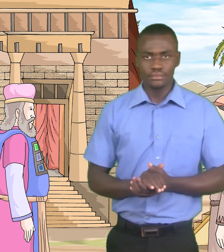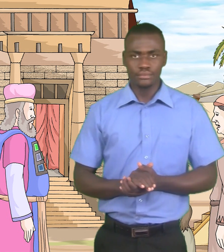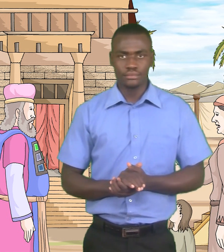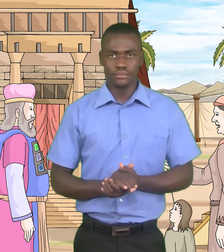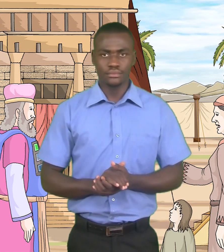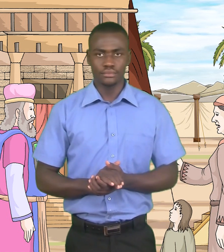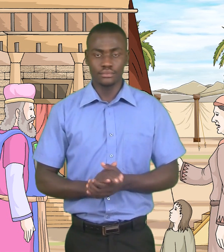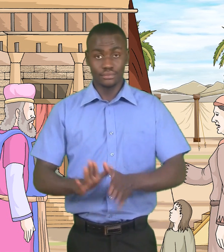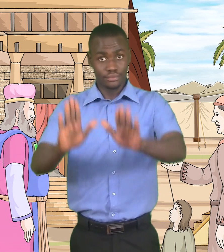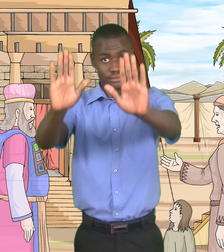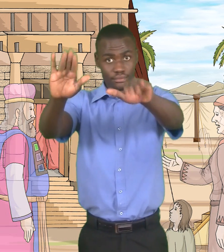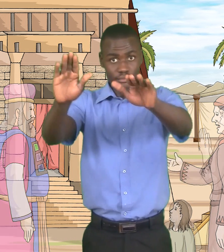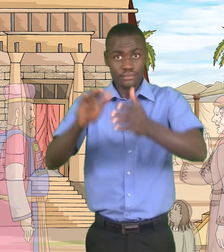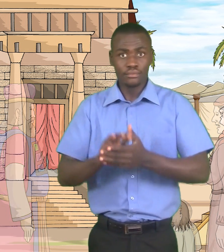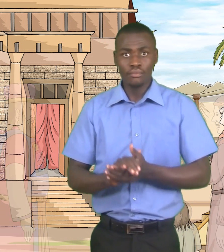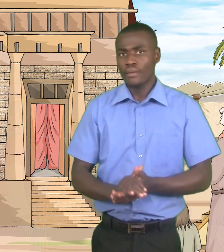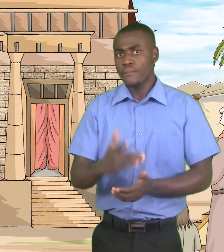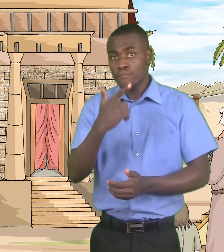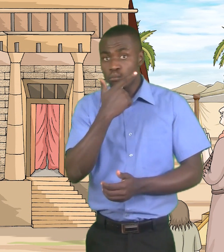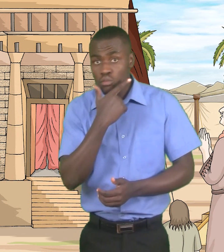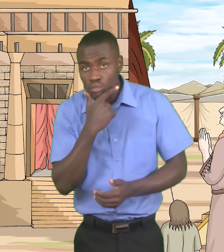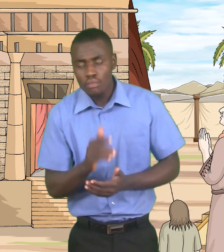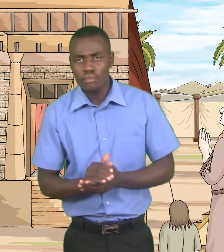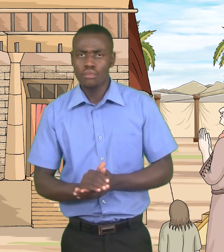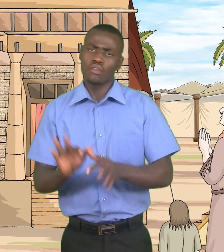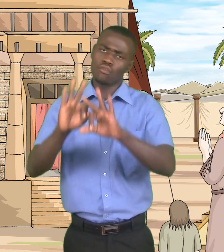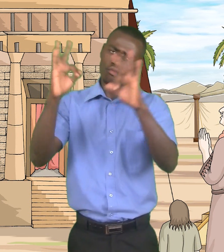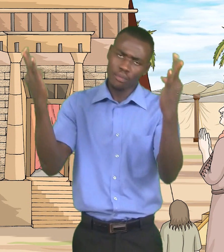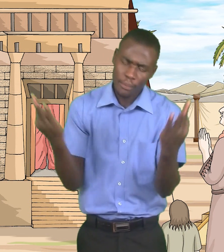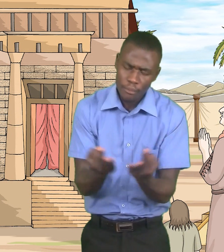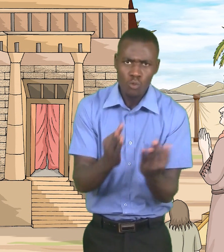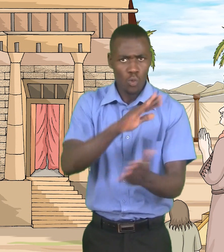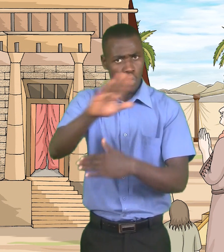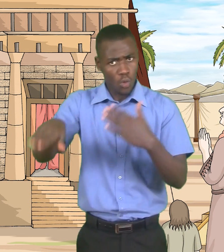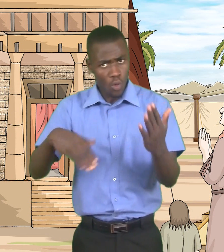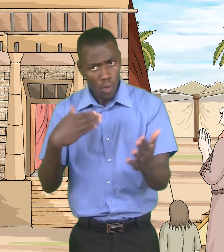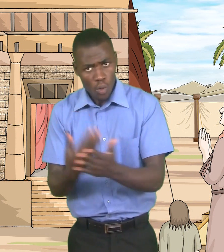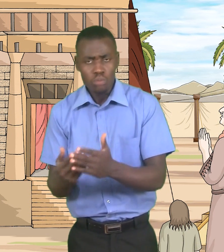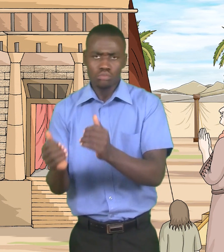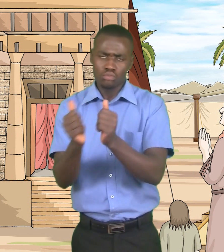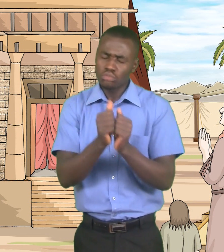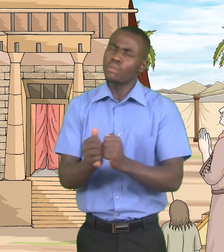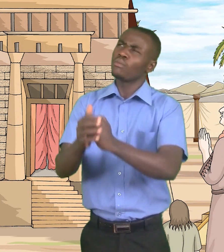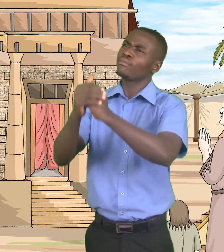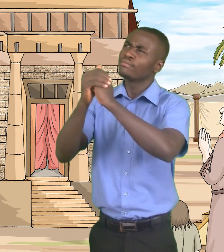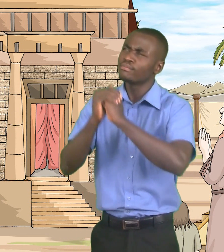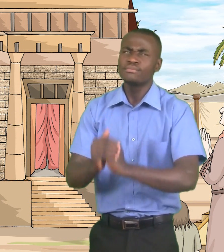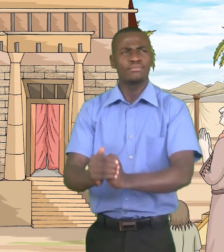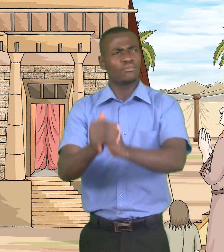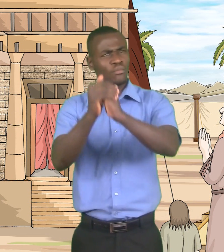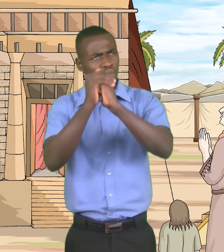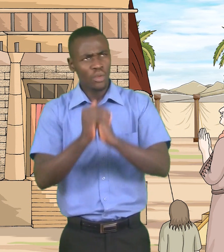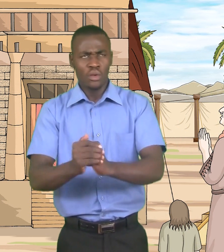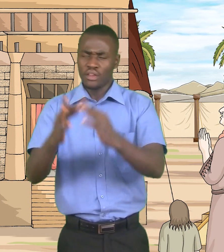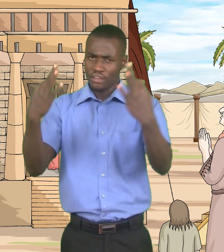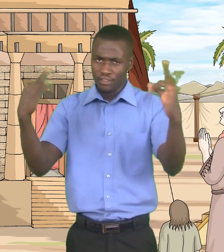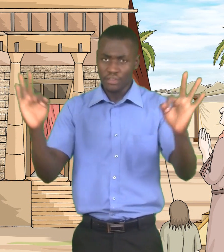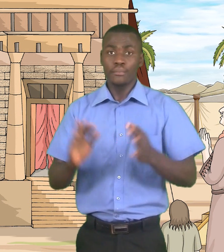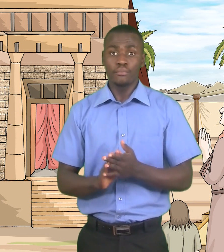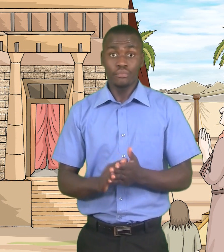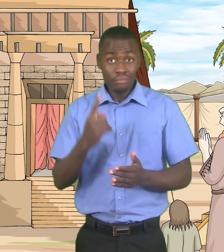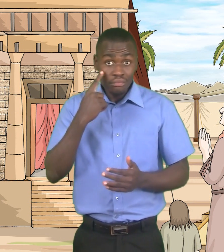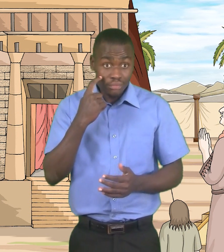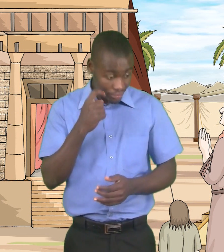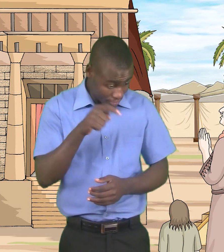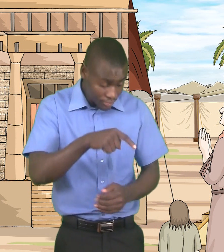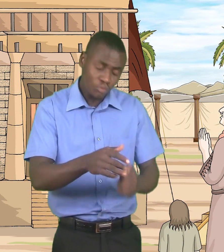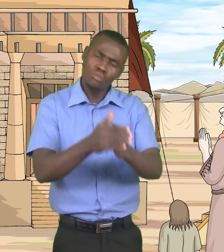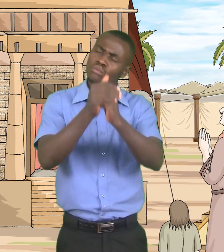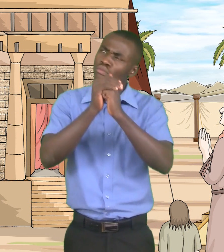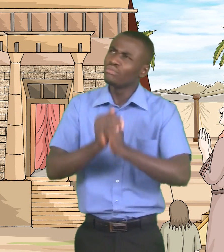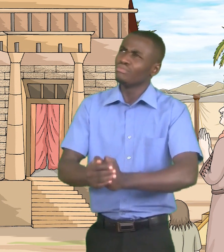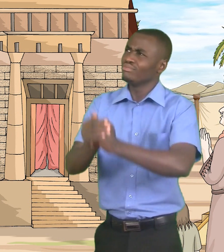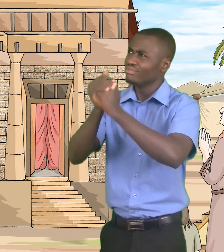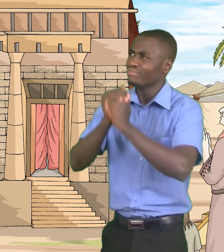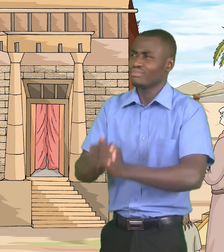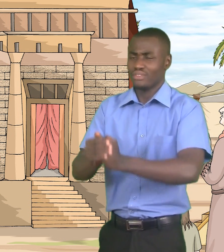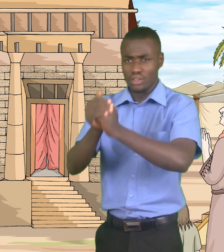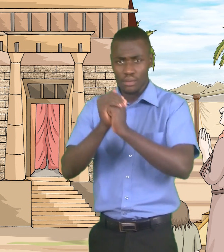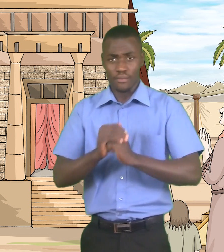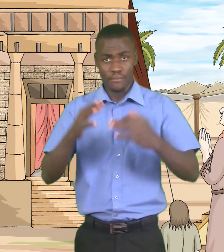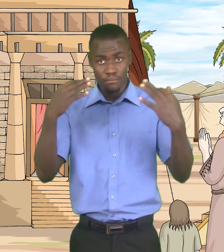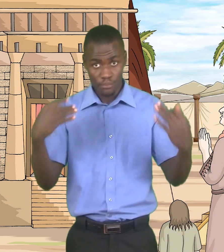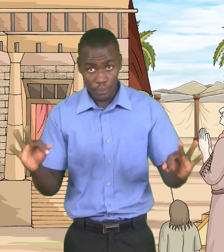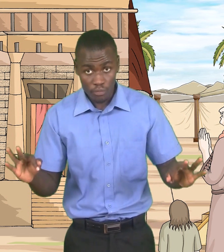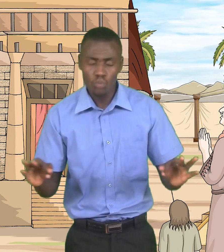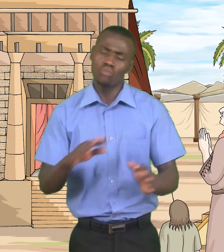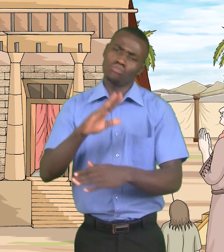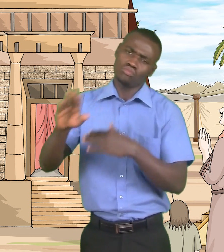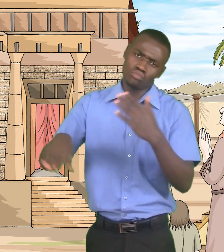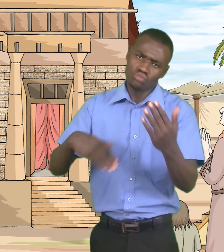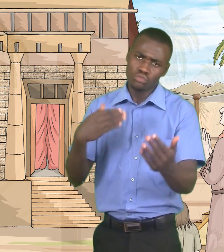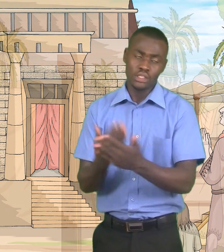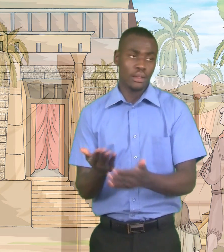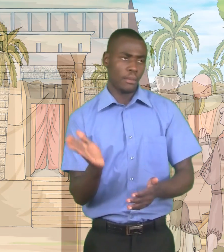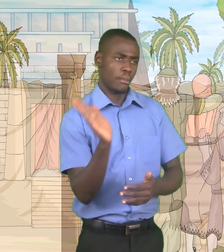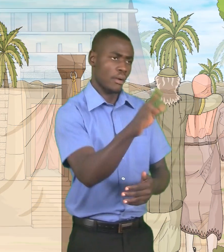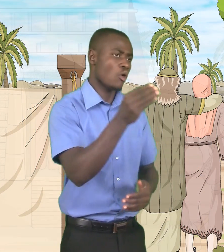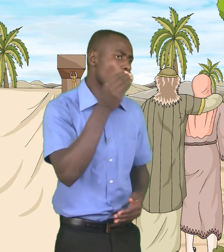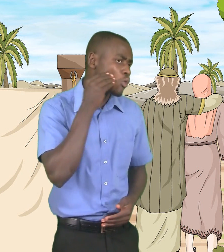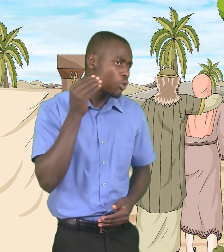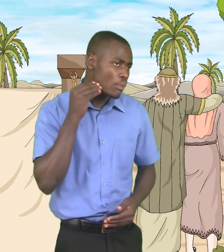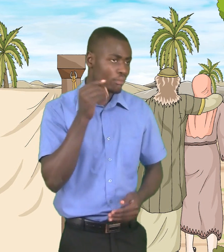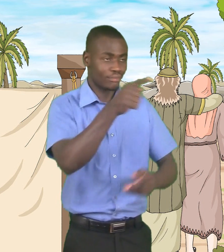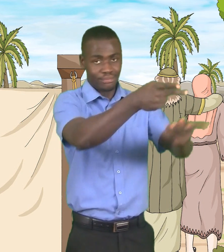At that time Hannah prayed: “My heart rejoices in the LORD in whom my horn is exalted. My mouth speaks boldly against my enemies, for I rejoice in Your salvation.